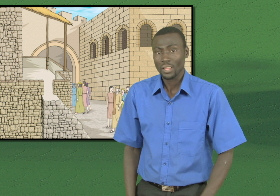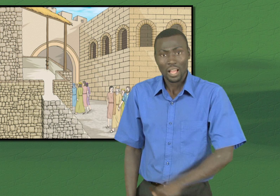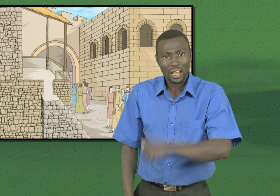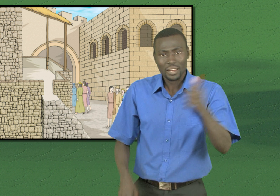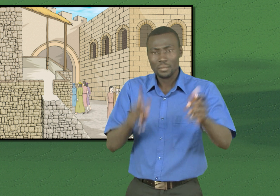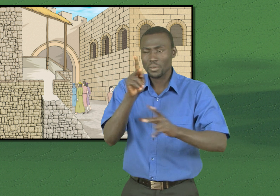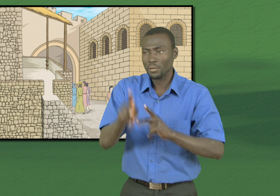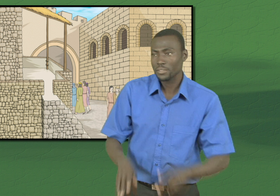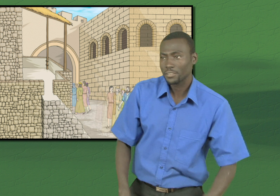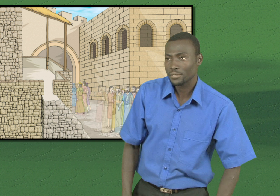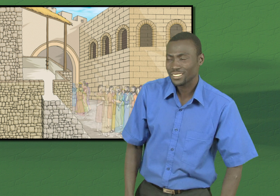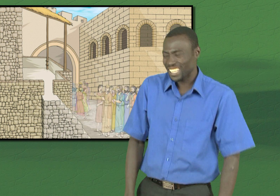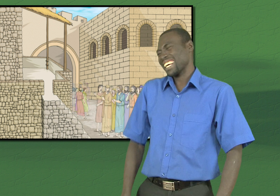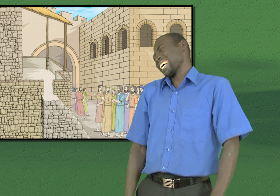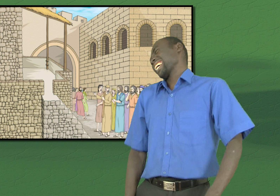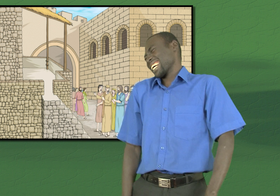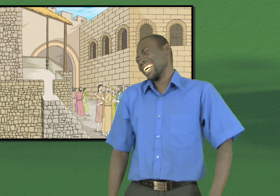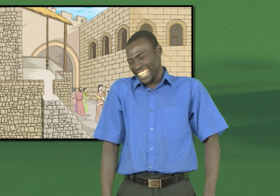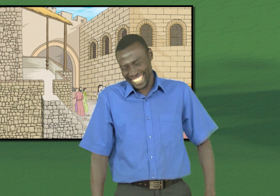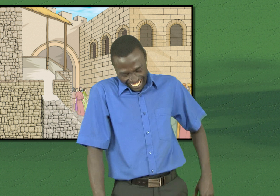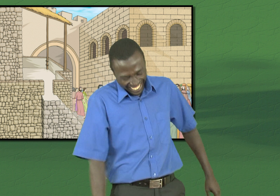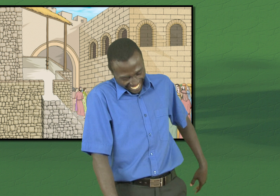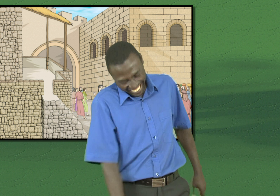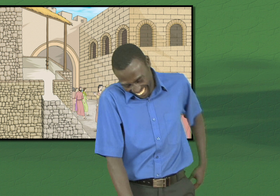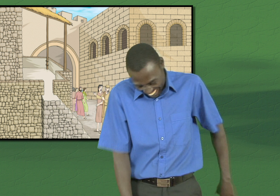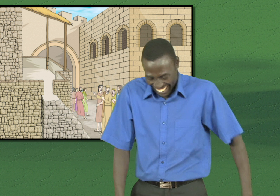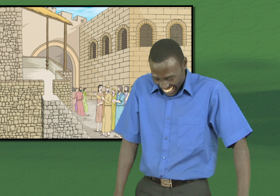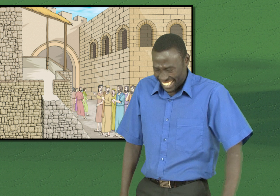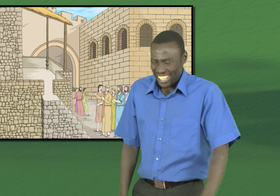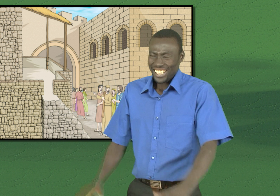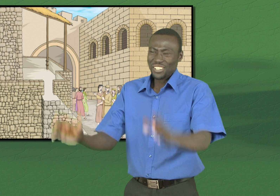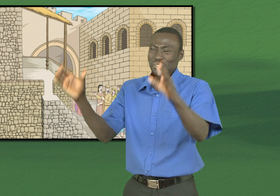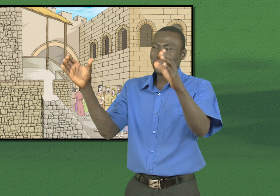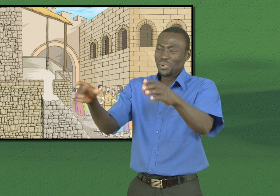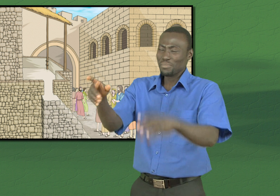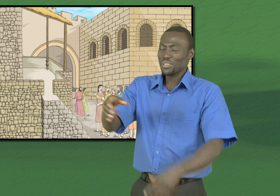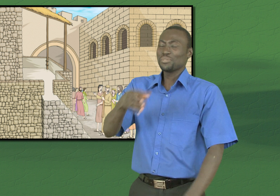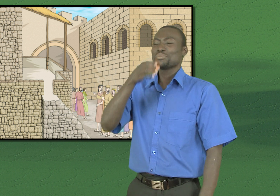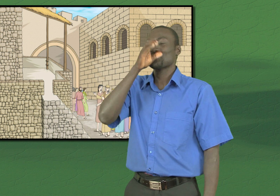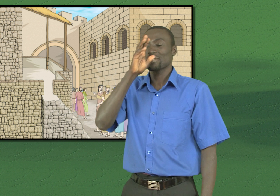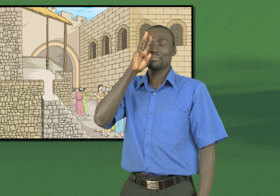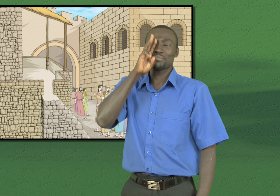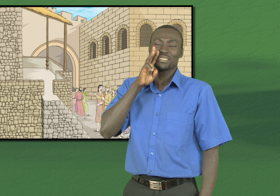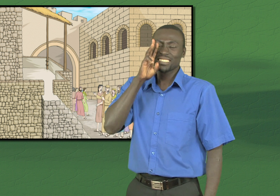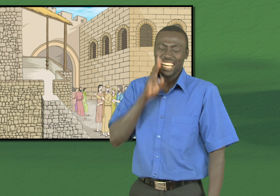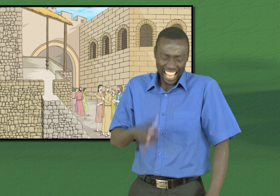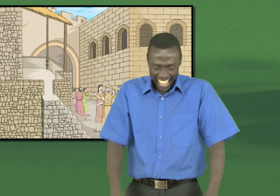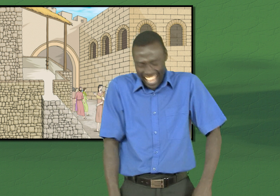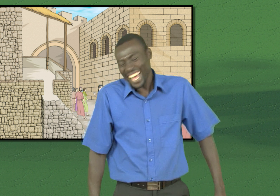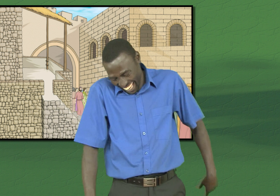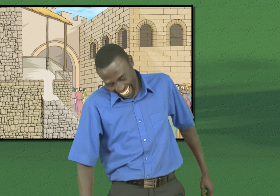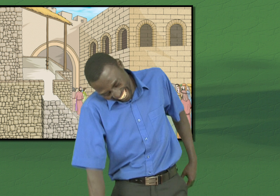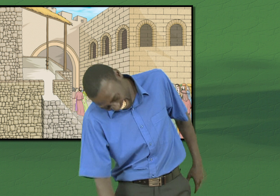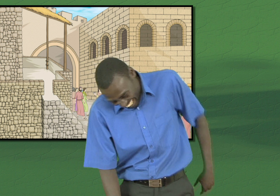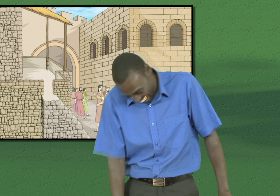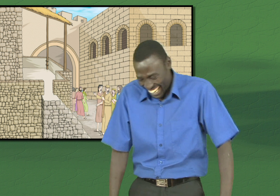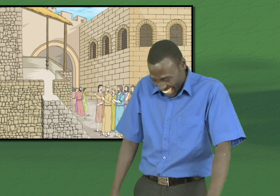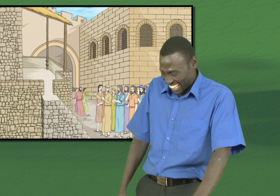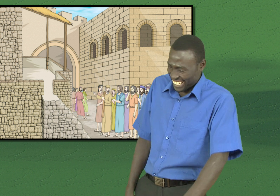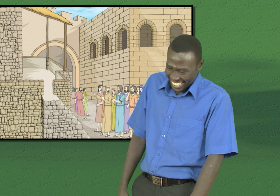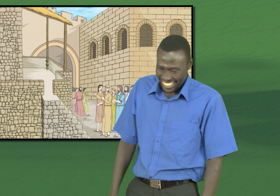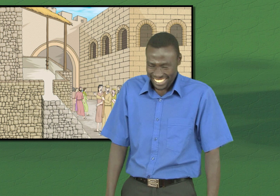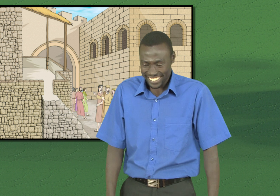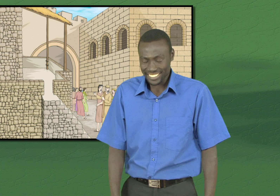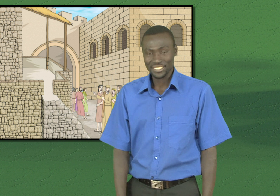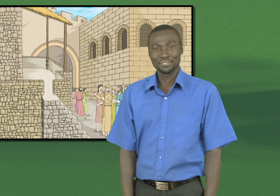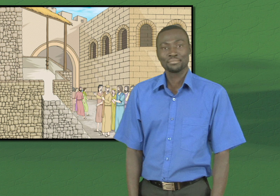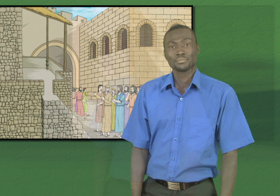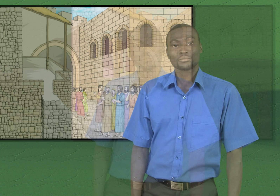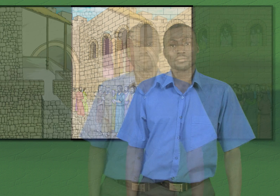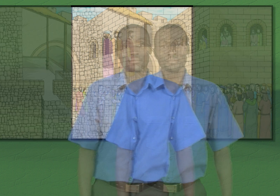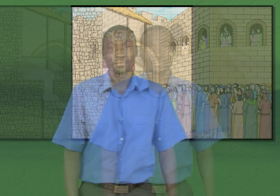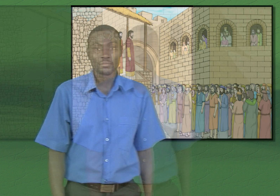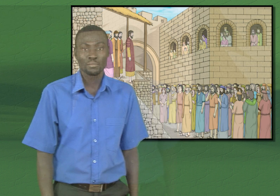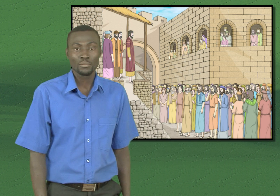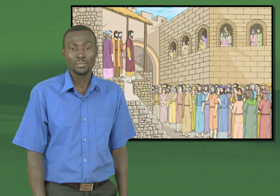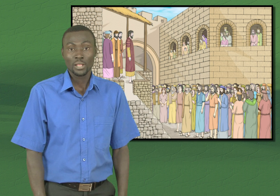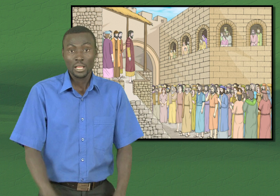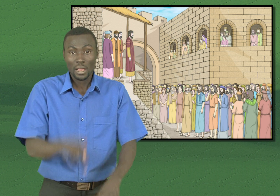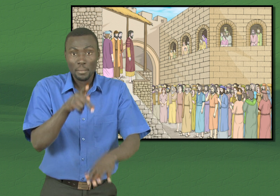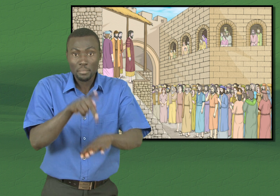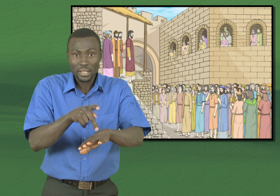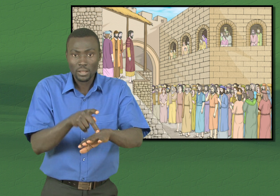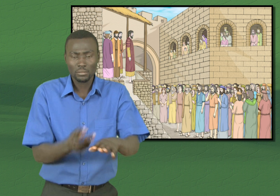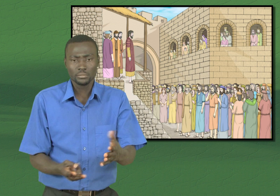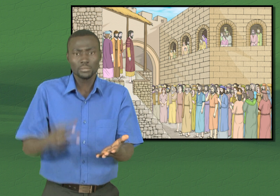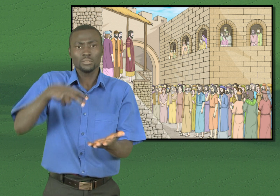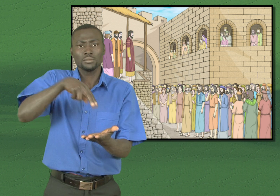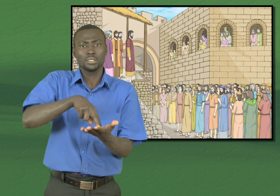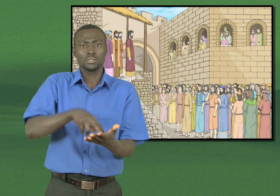But others mocked them and said, “They are drunk on new wine!”